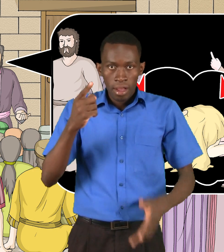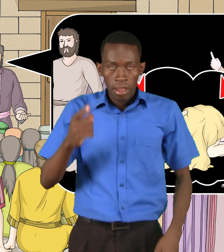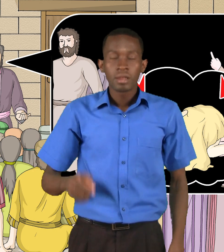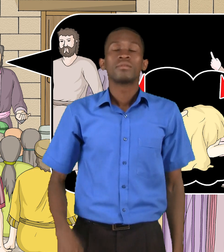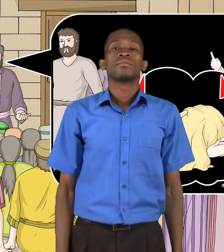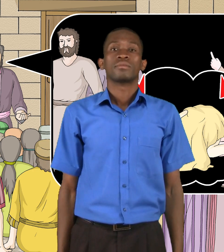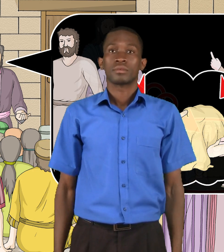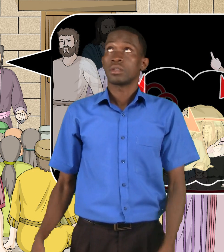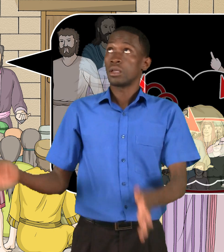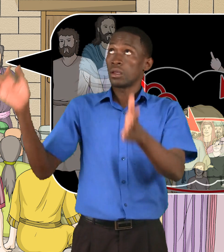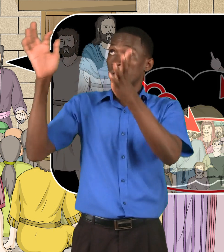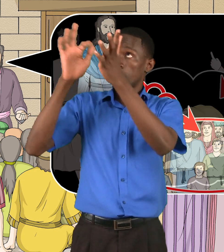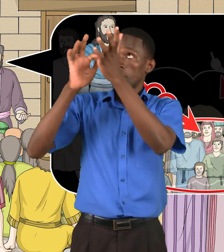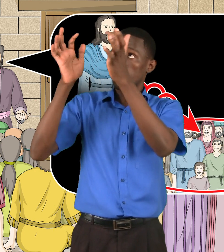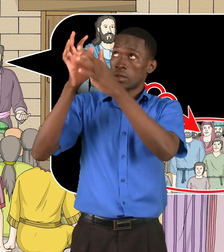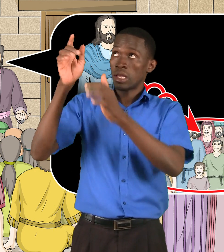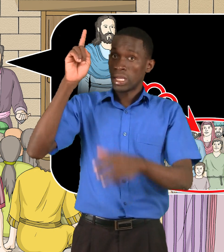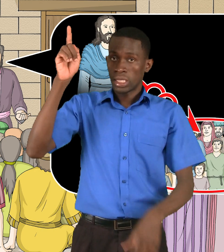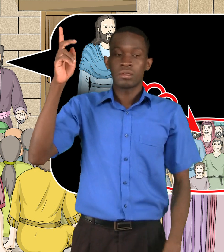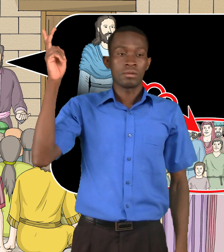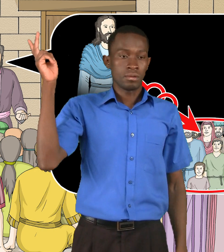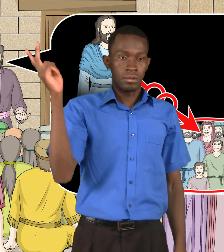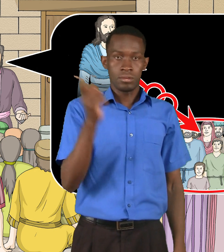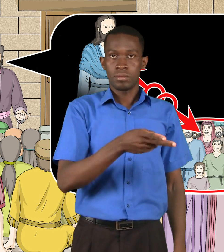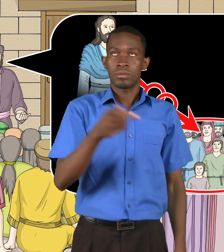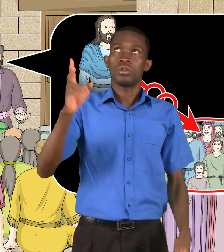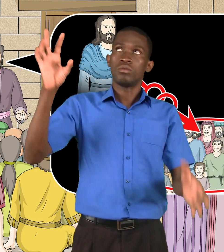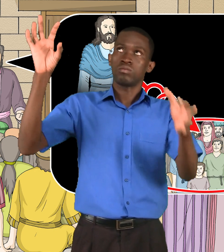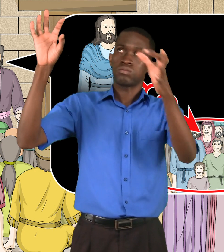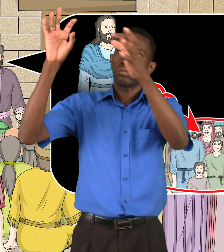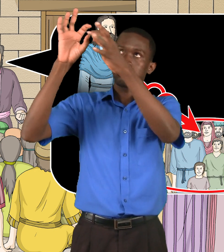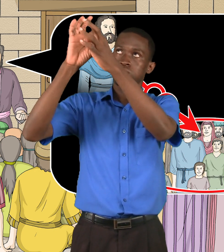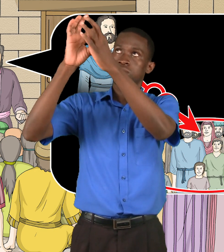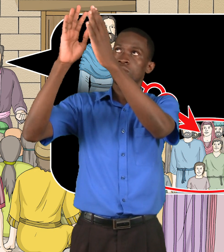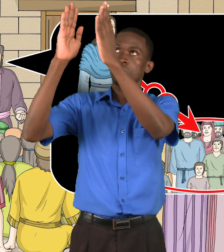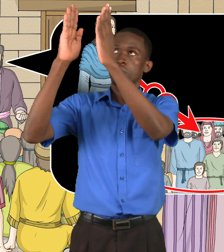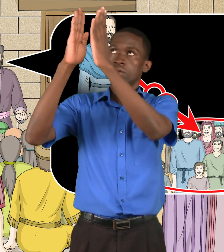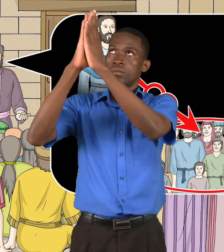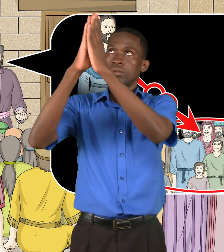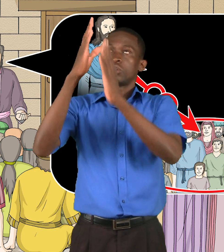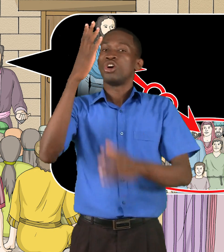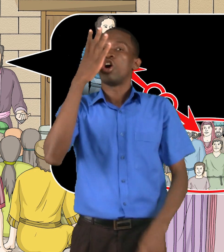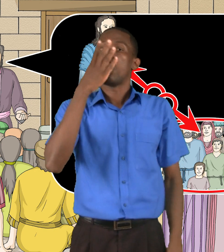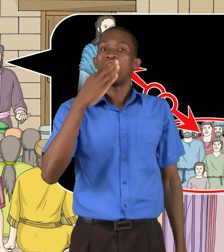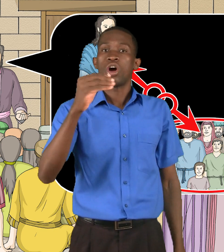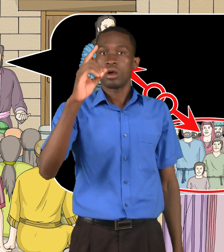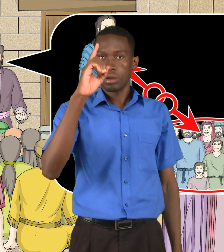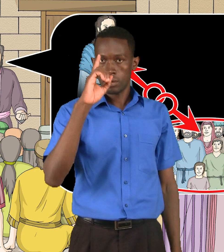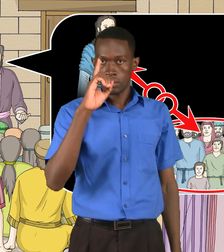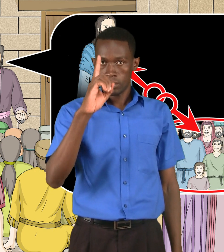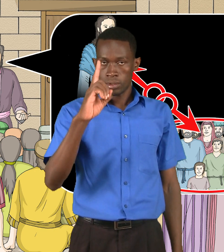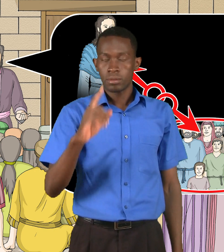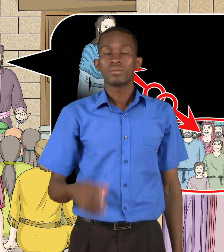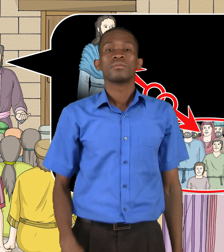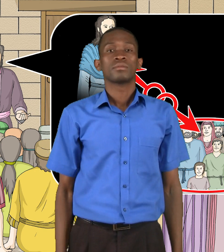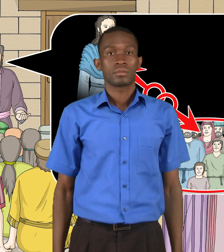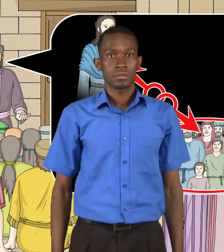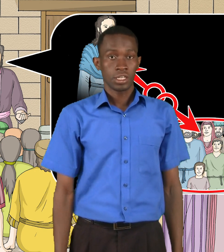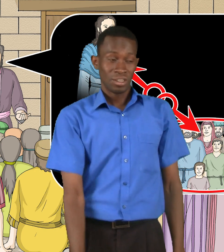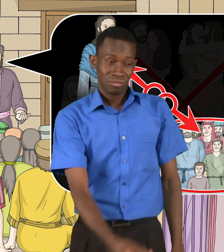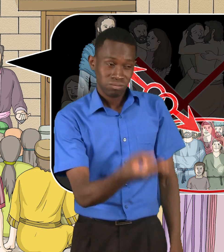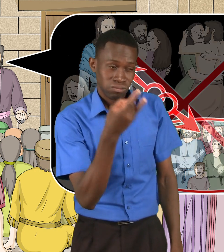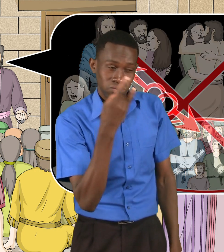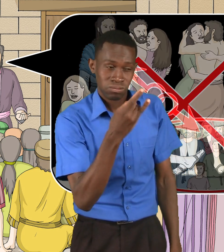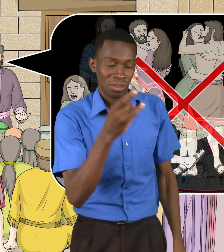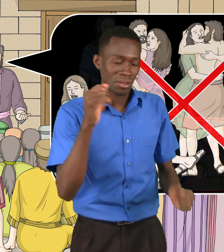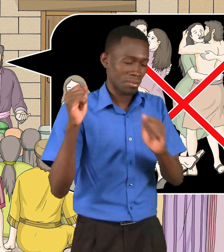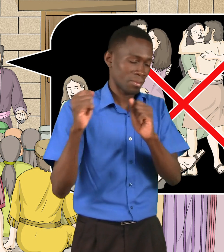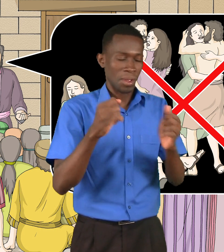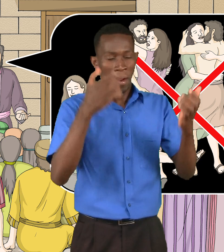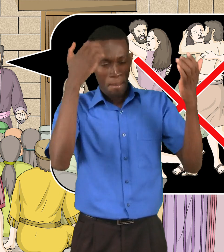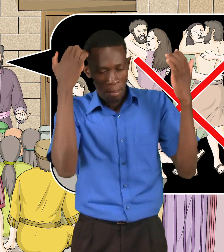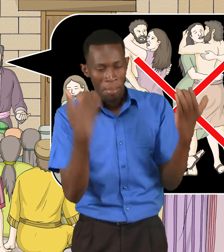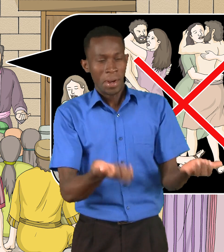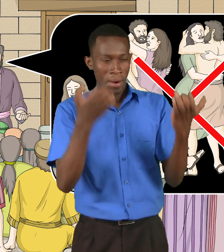But he who unites himself with the Lord is one with Him in spirit.